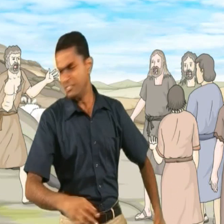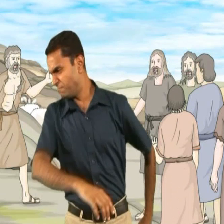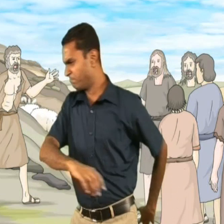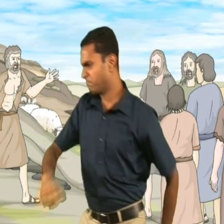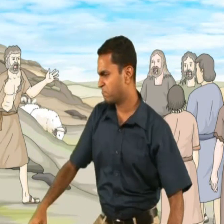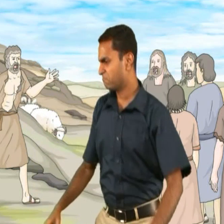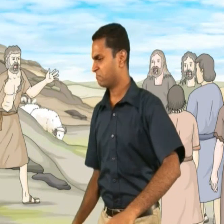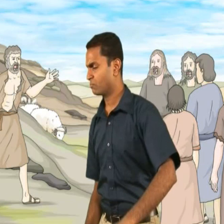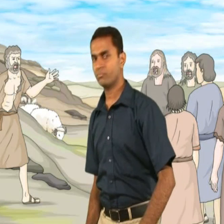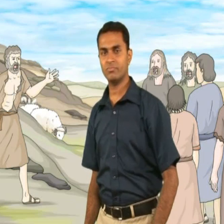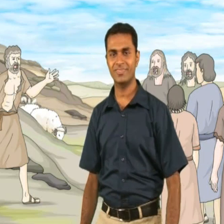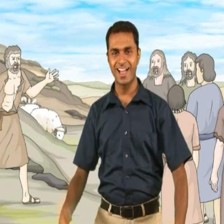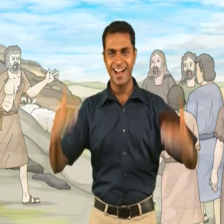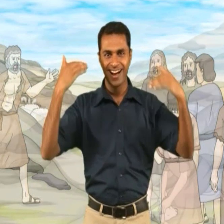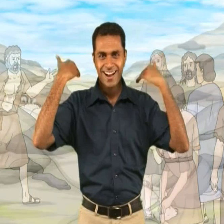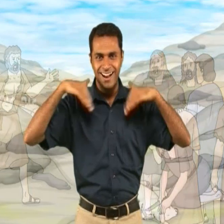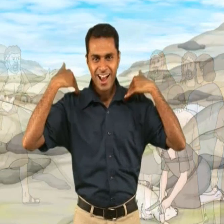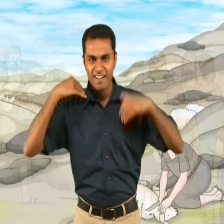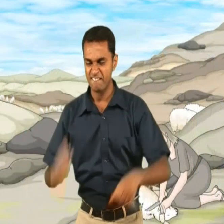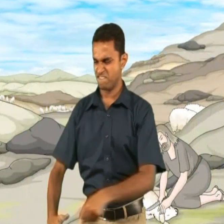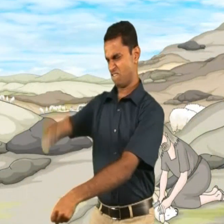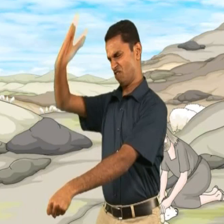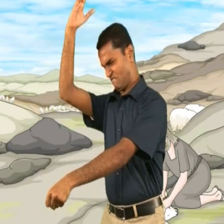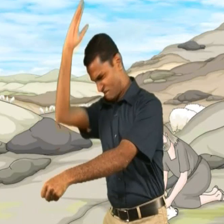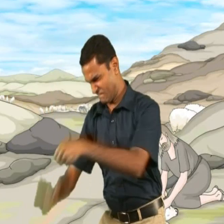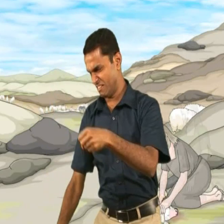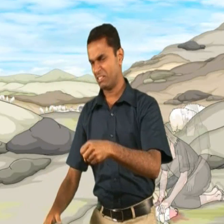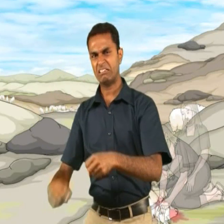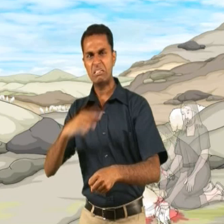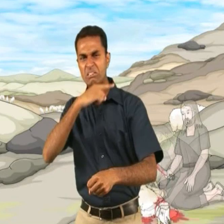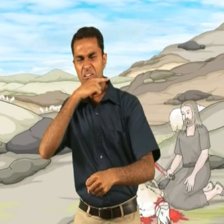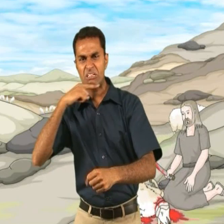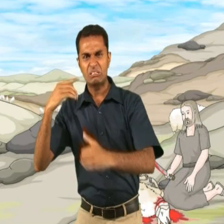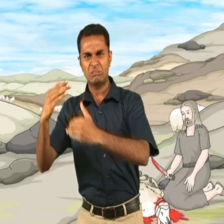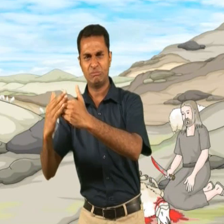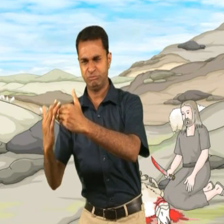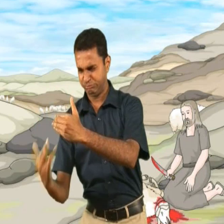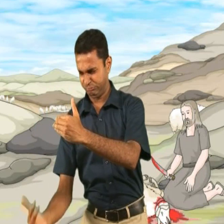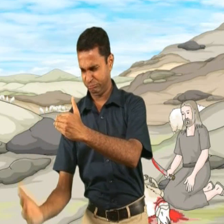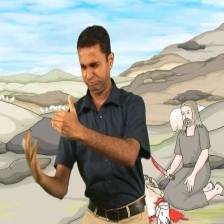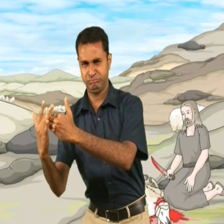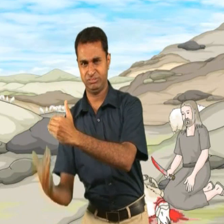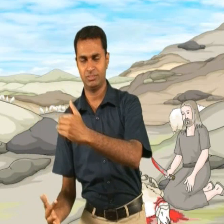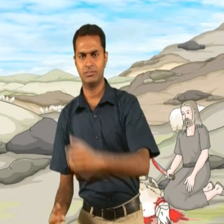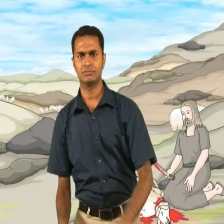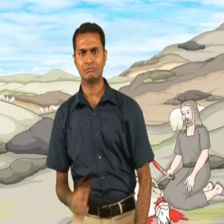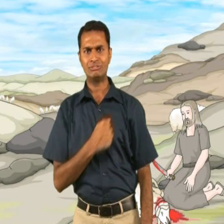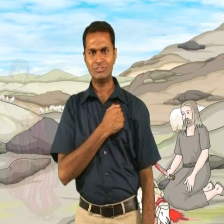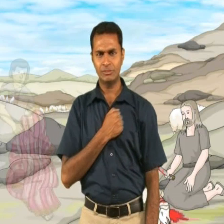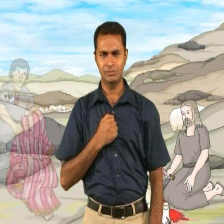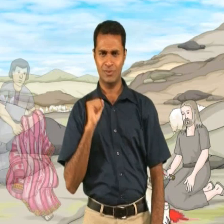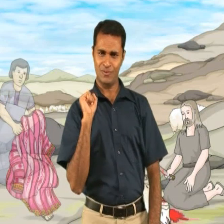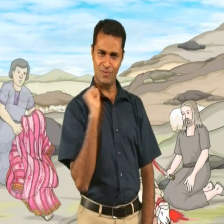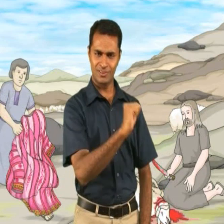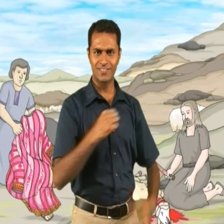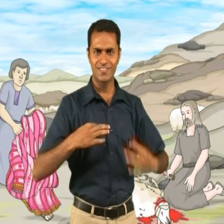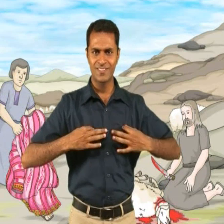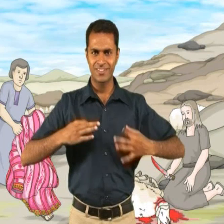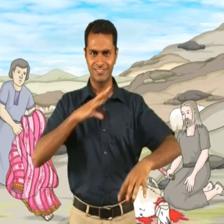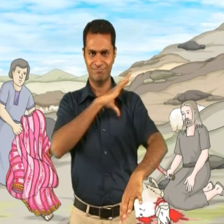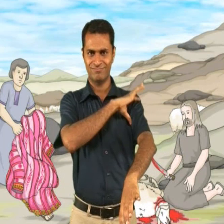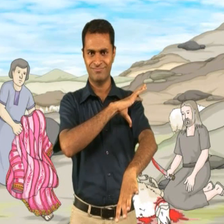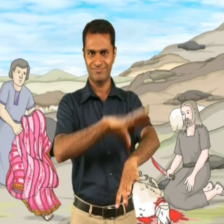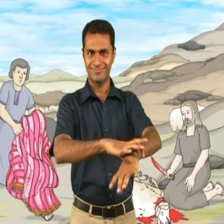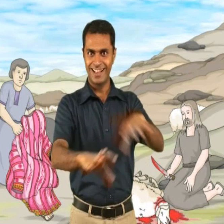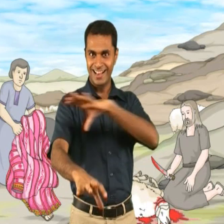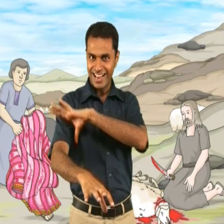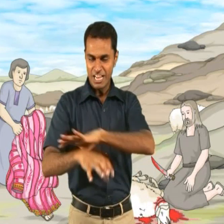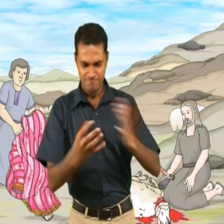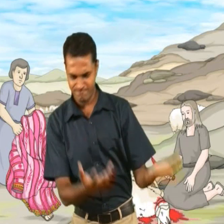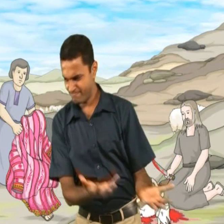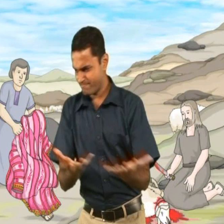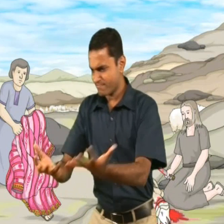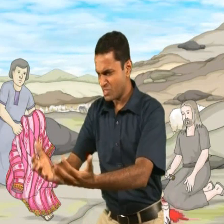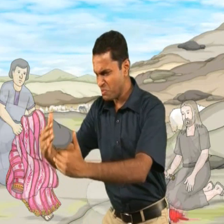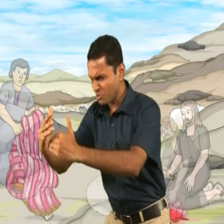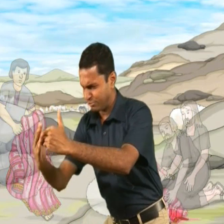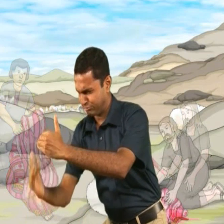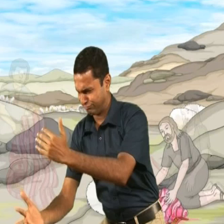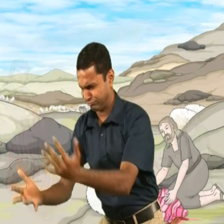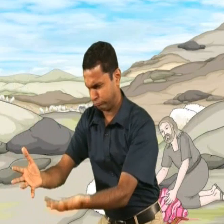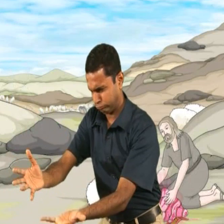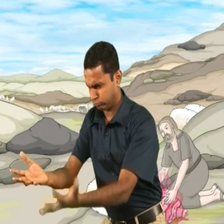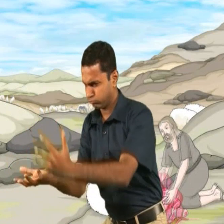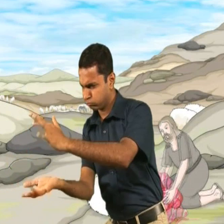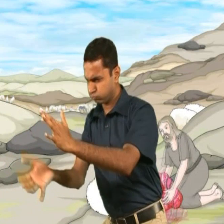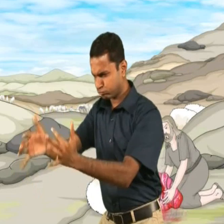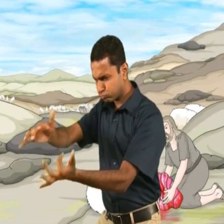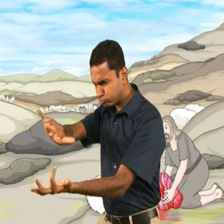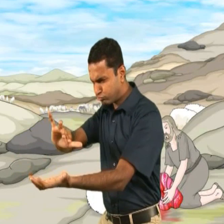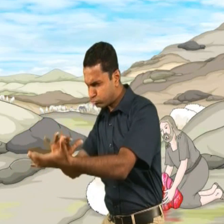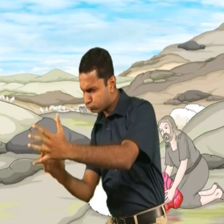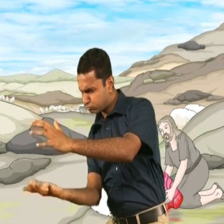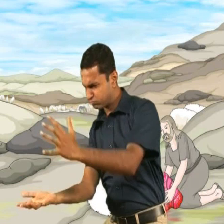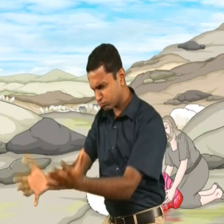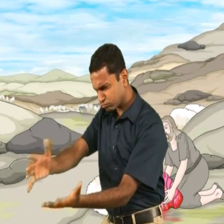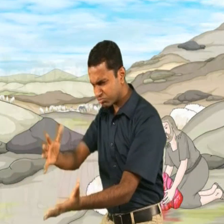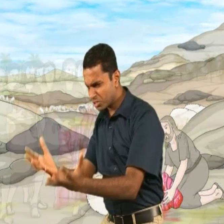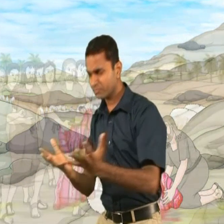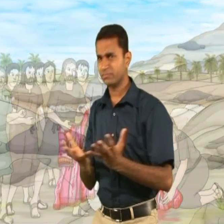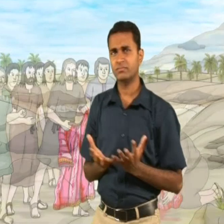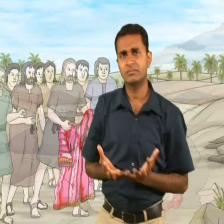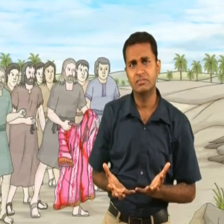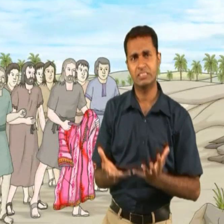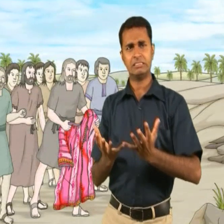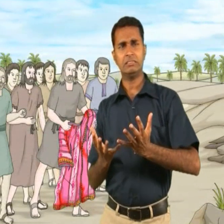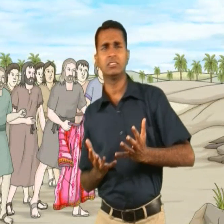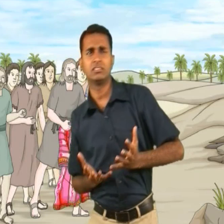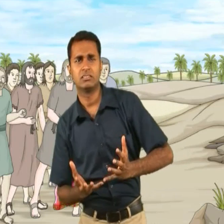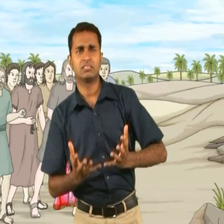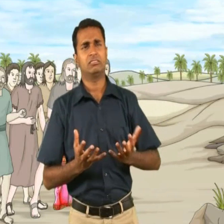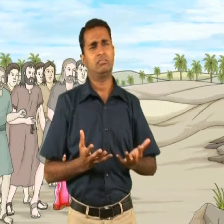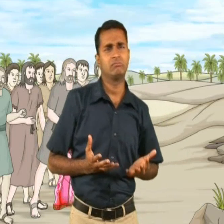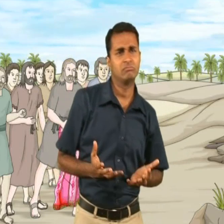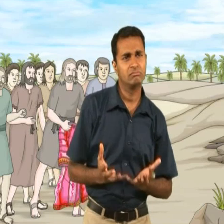Then they took Joseph’s robe, slaughtered a young goat, and dipped the robe in its blood.